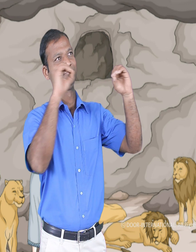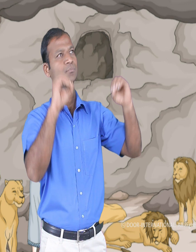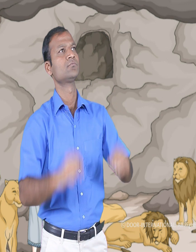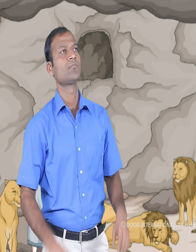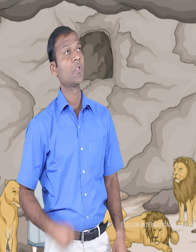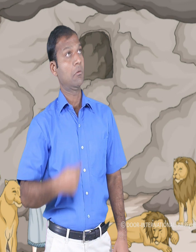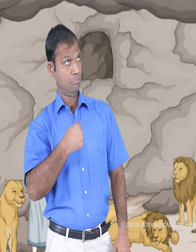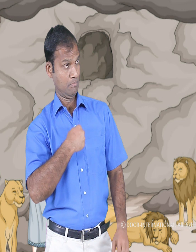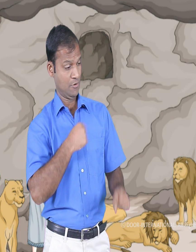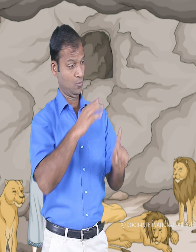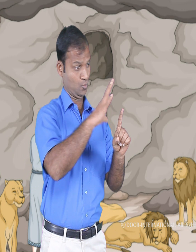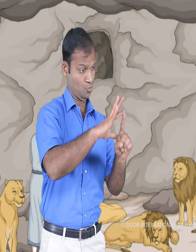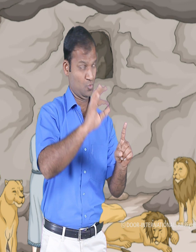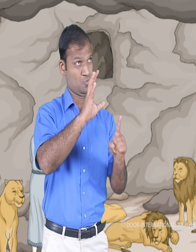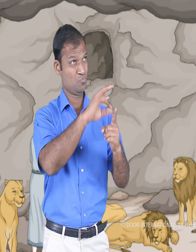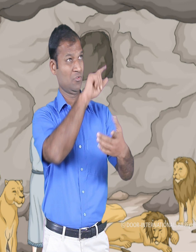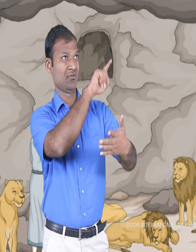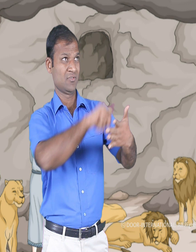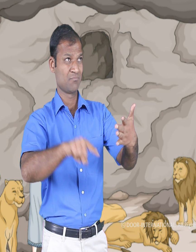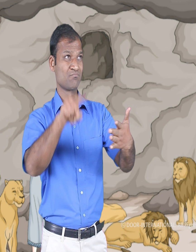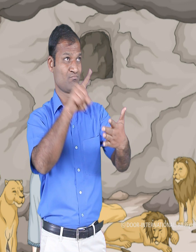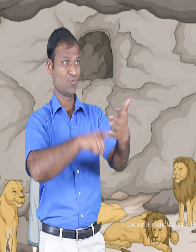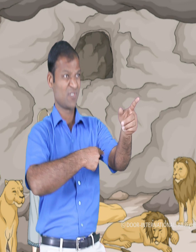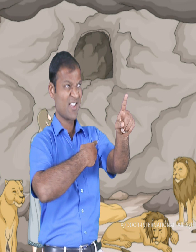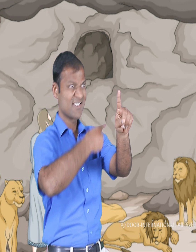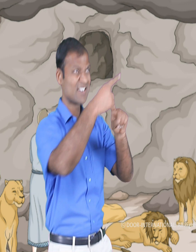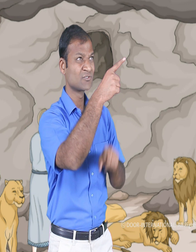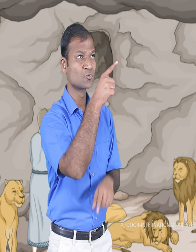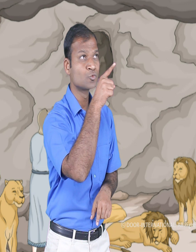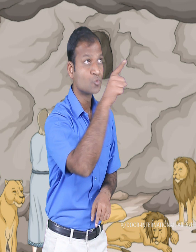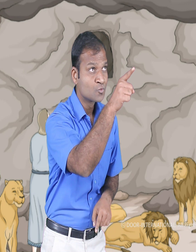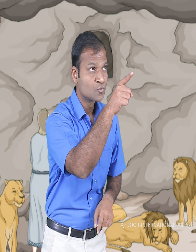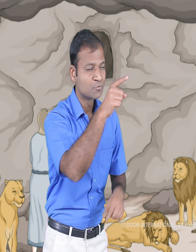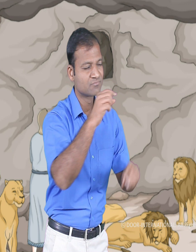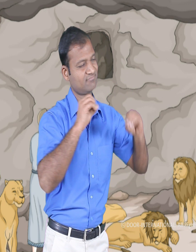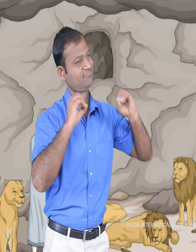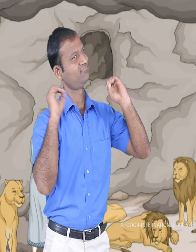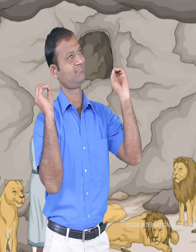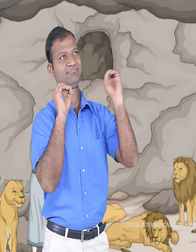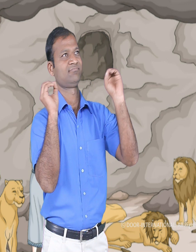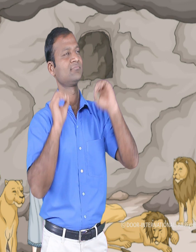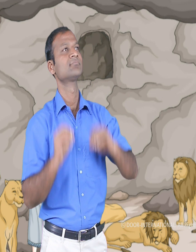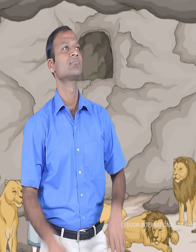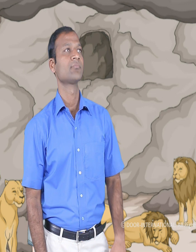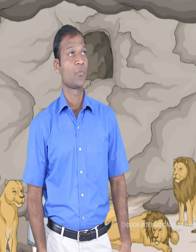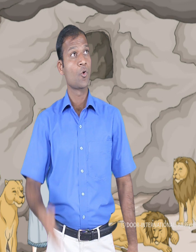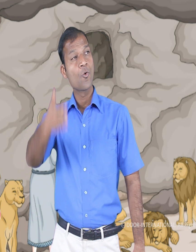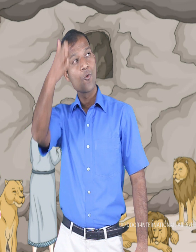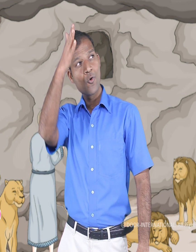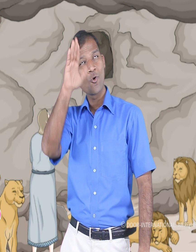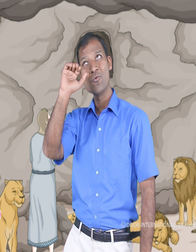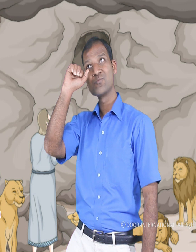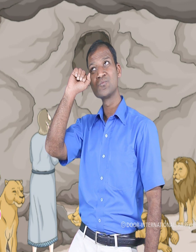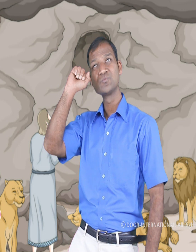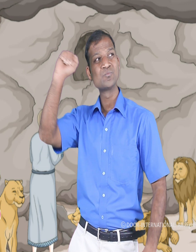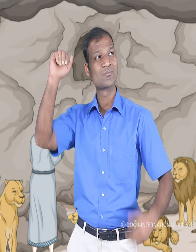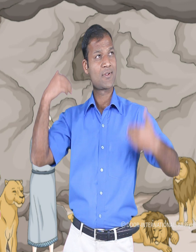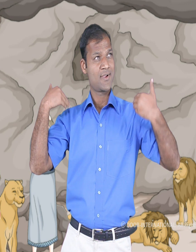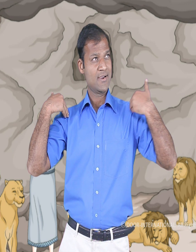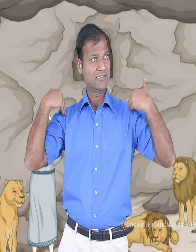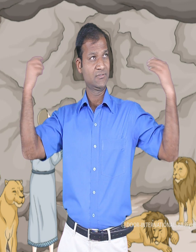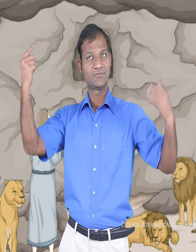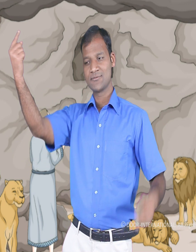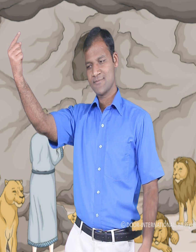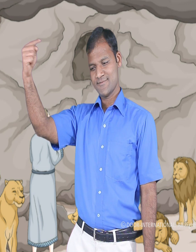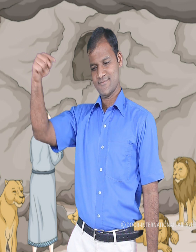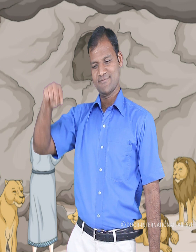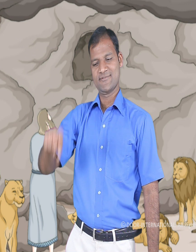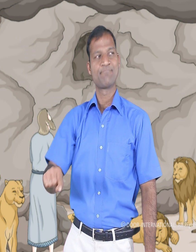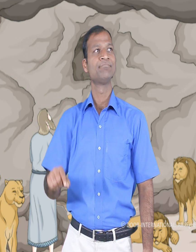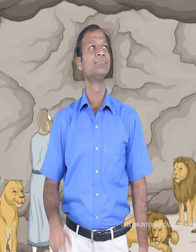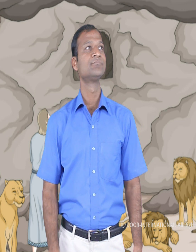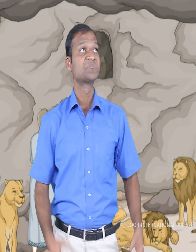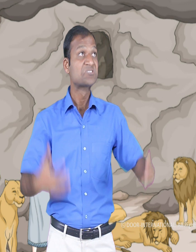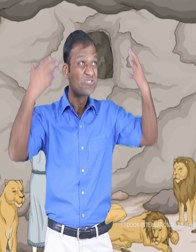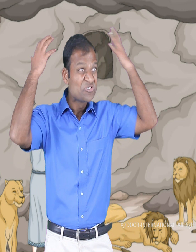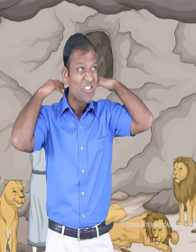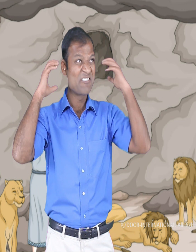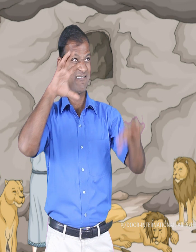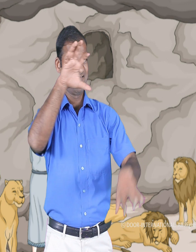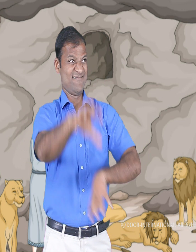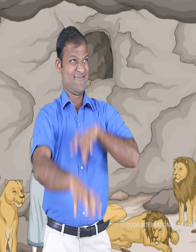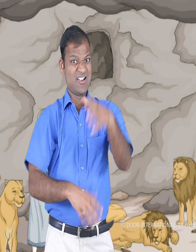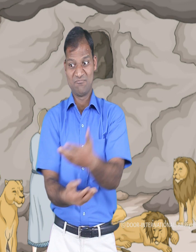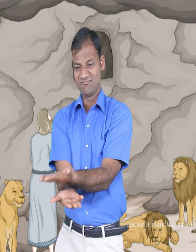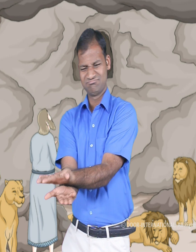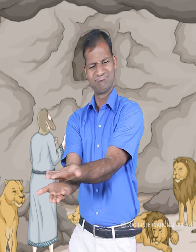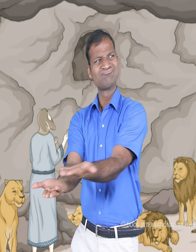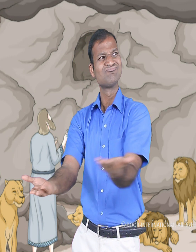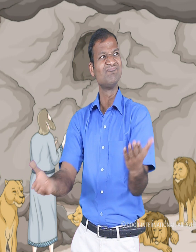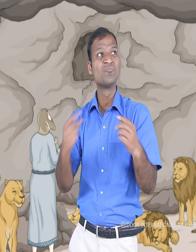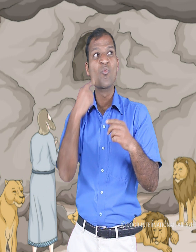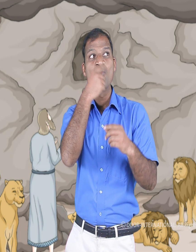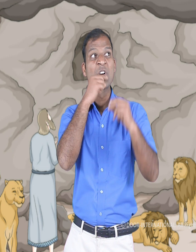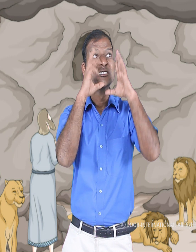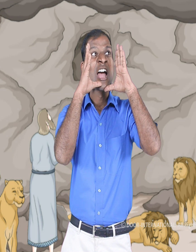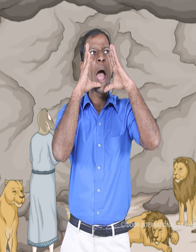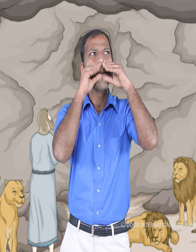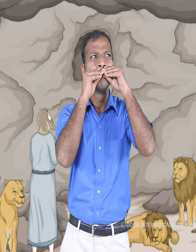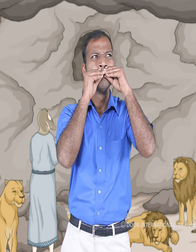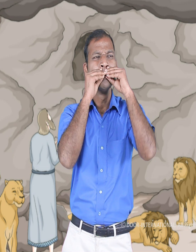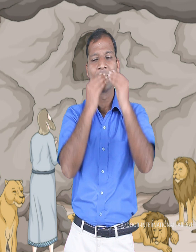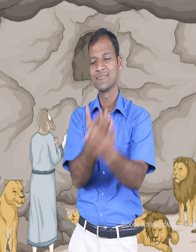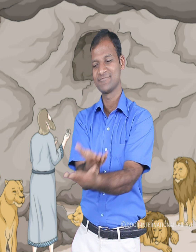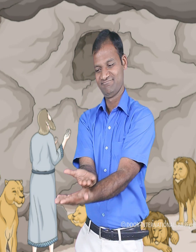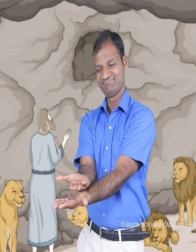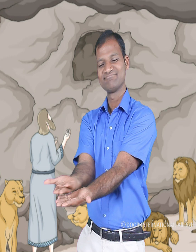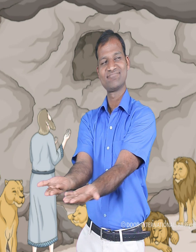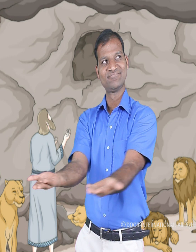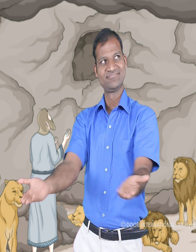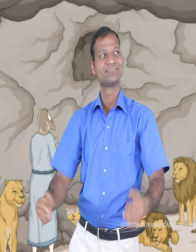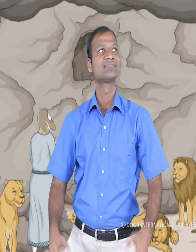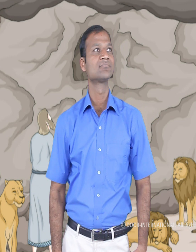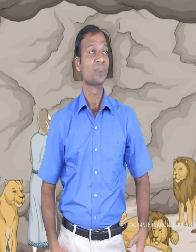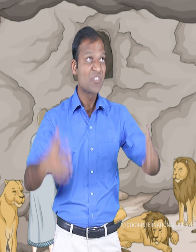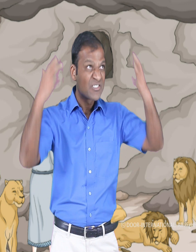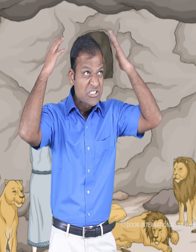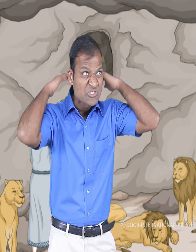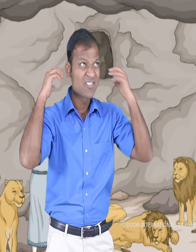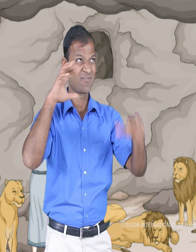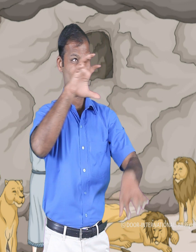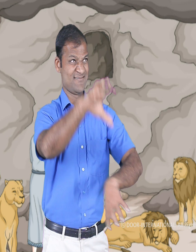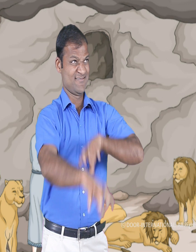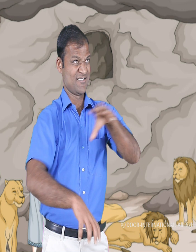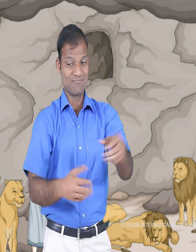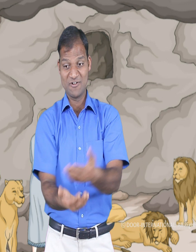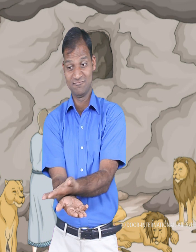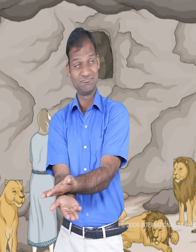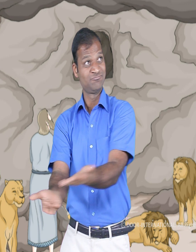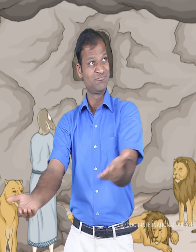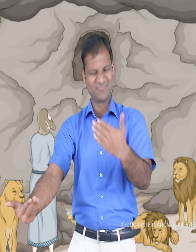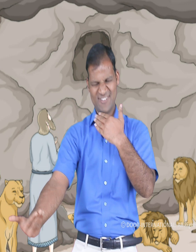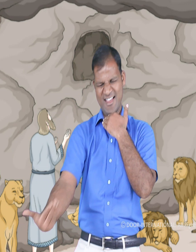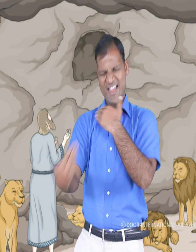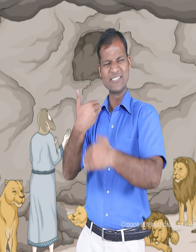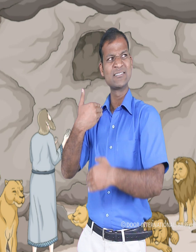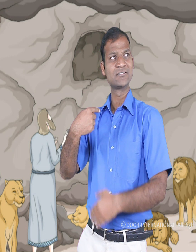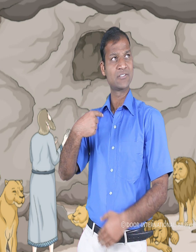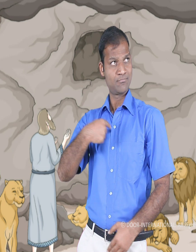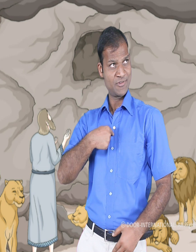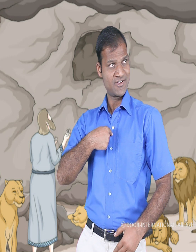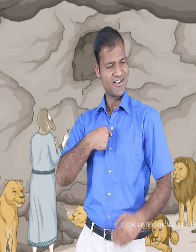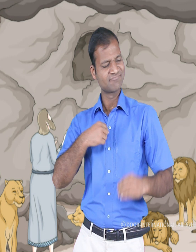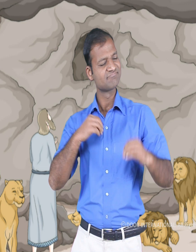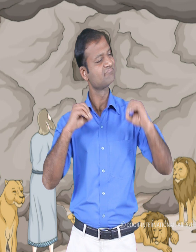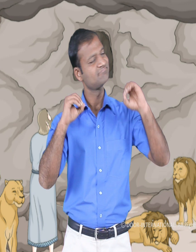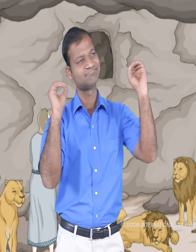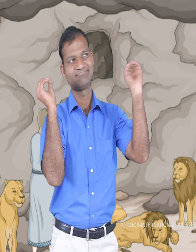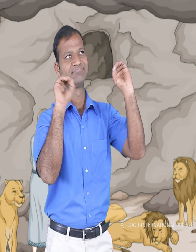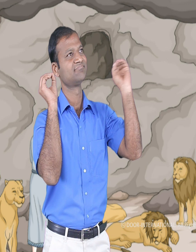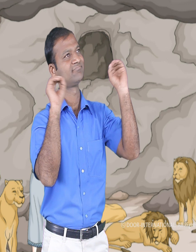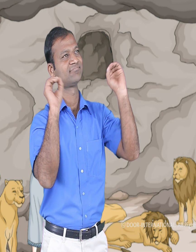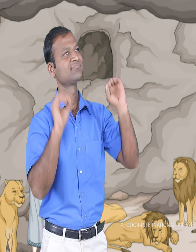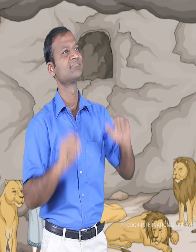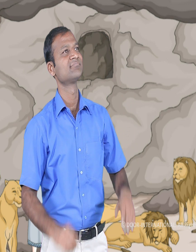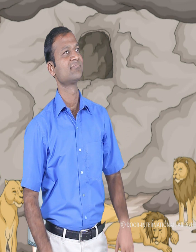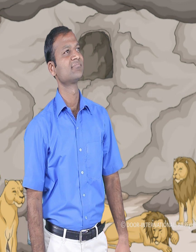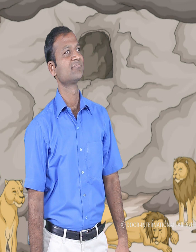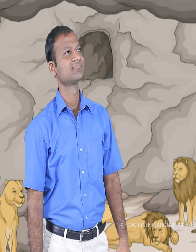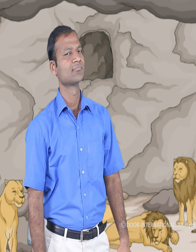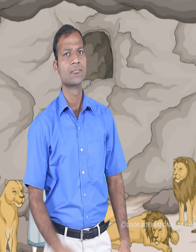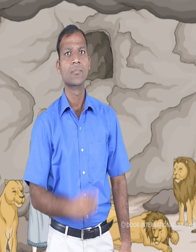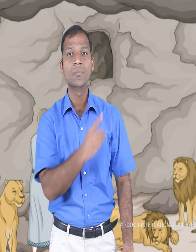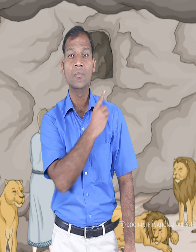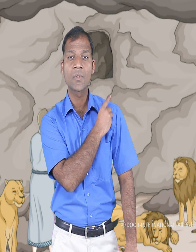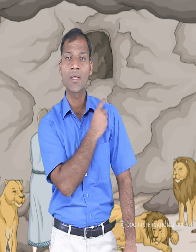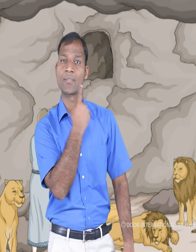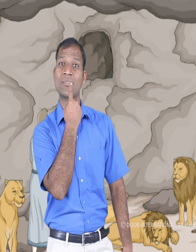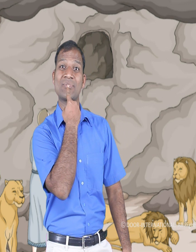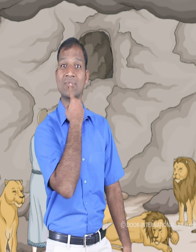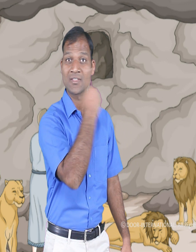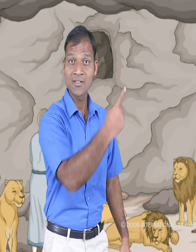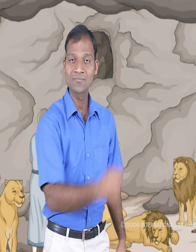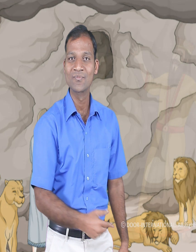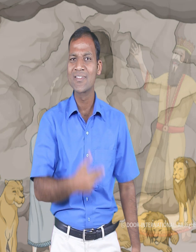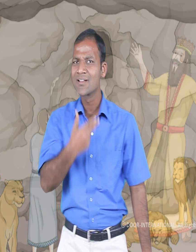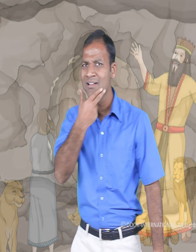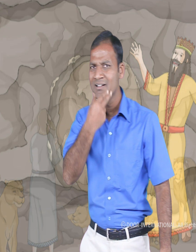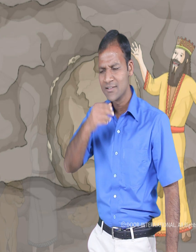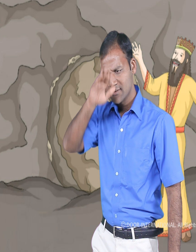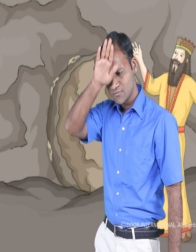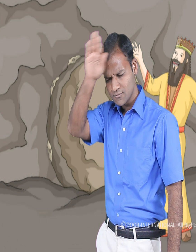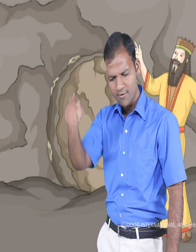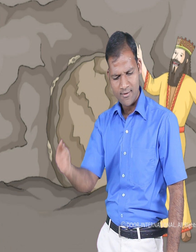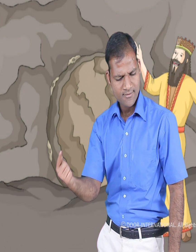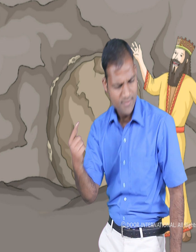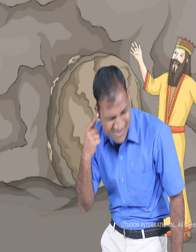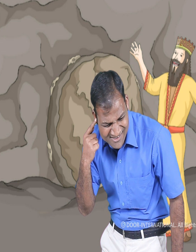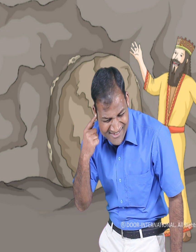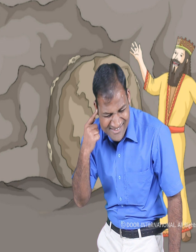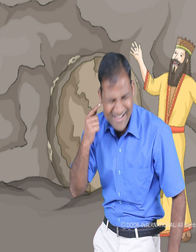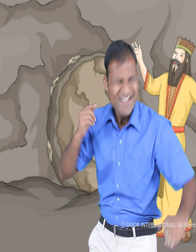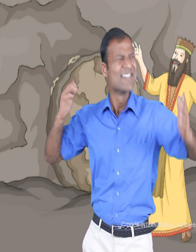They have not hurt me, for I was found innocent in His sight, and I have done no wrong against you, O king.”